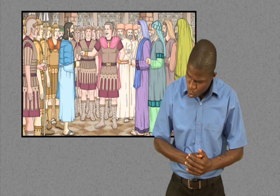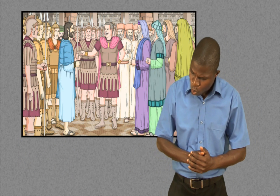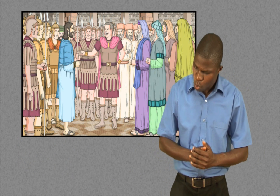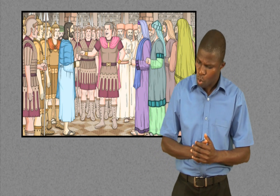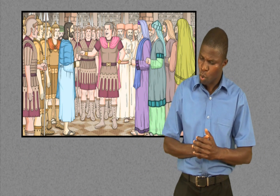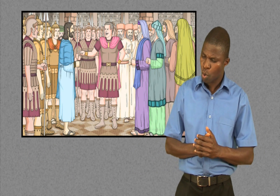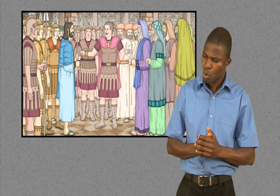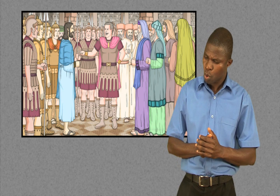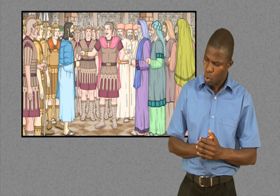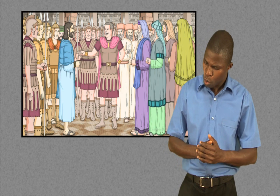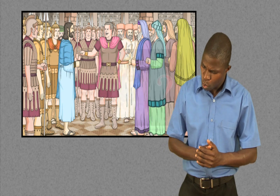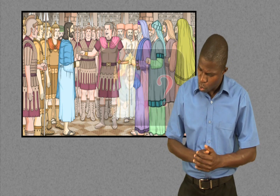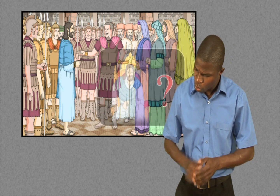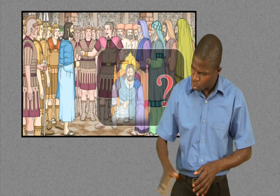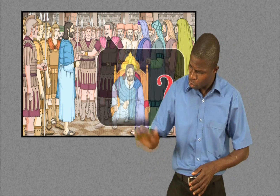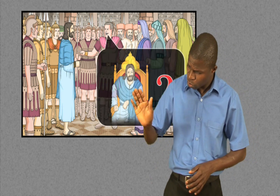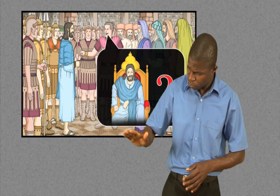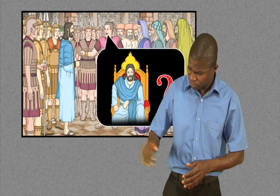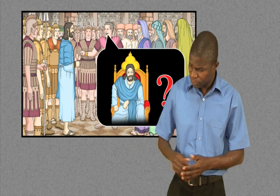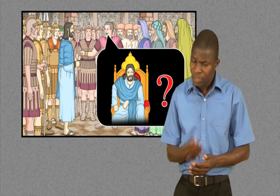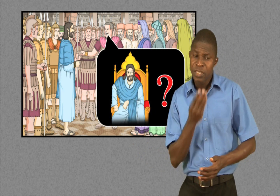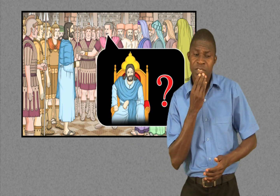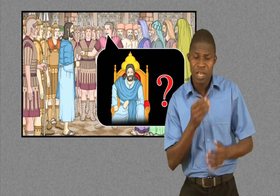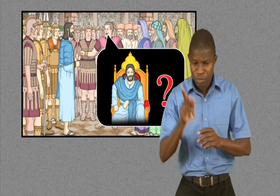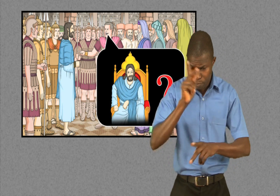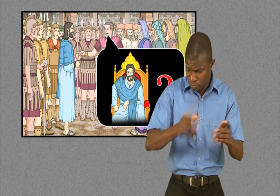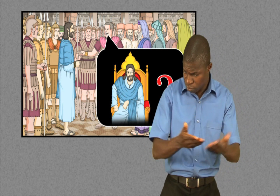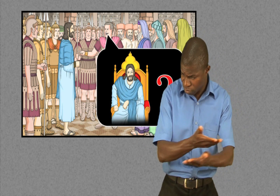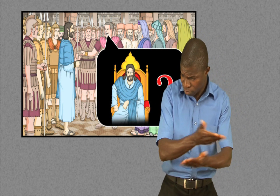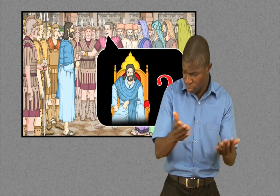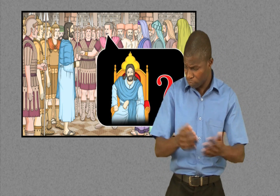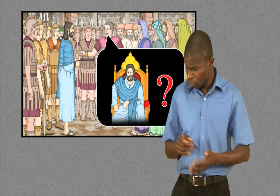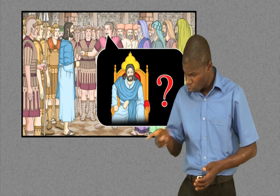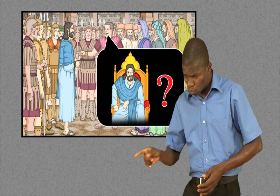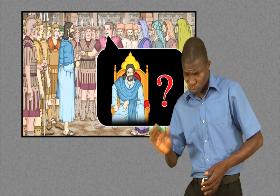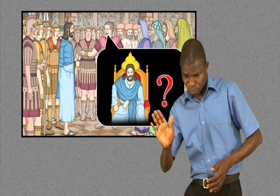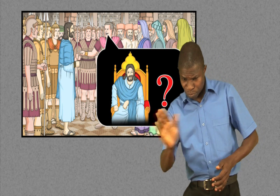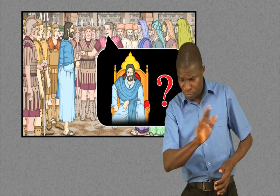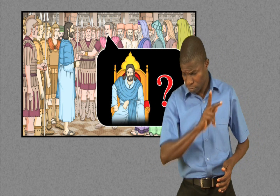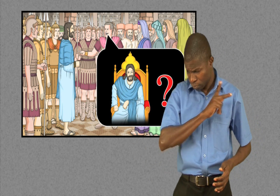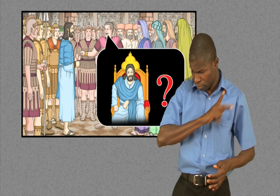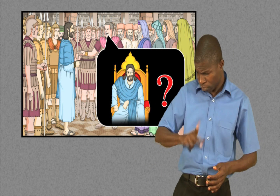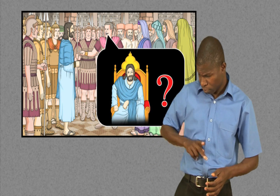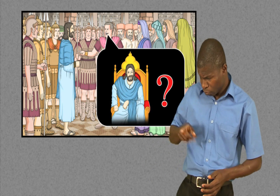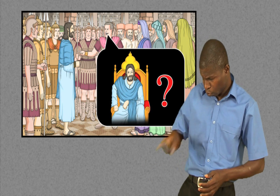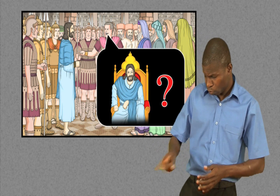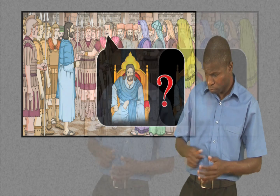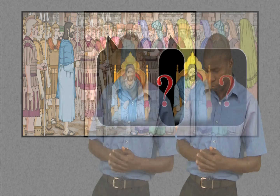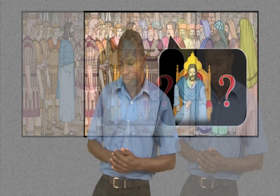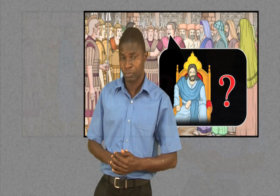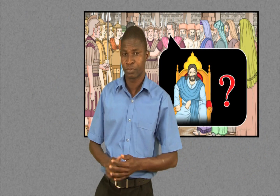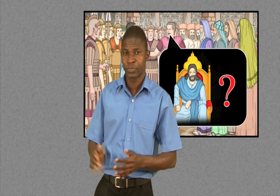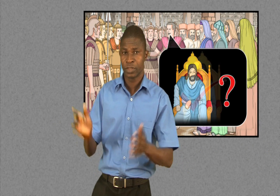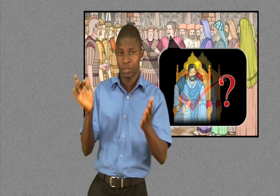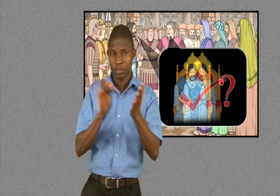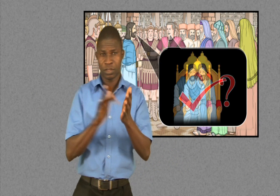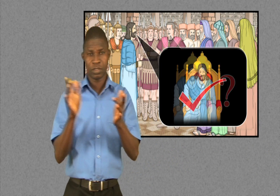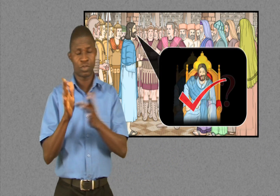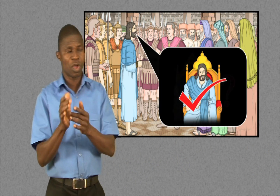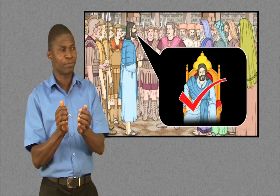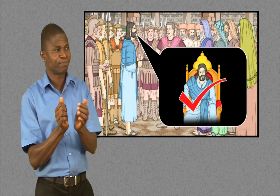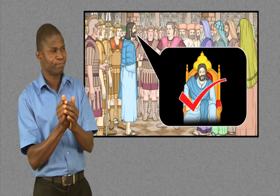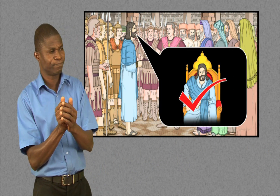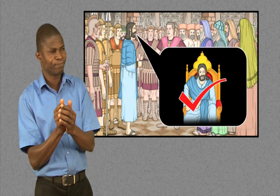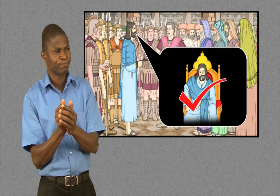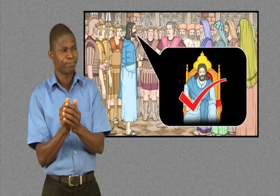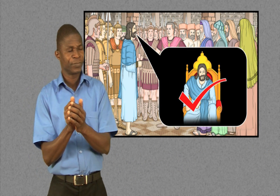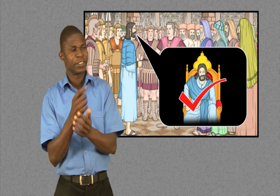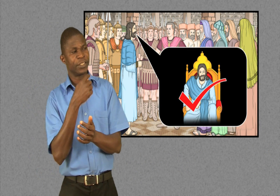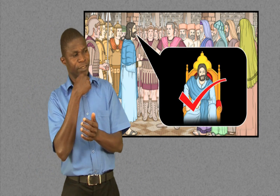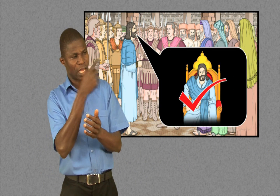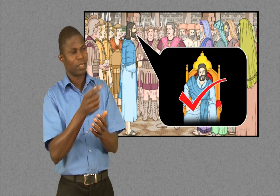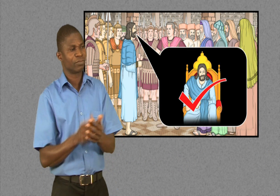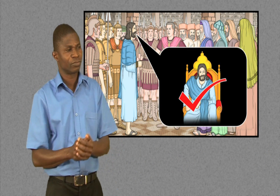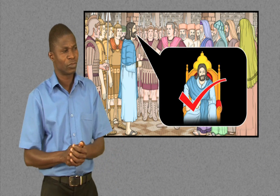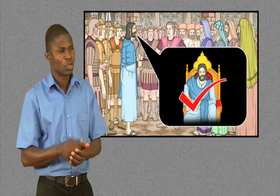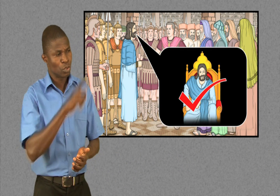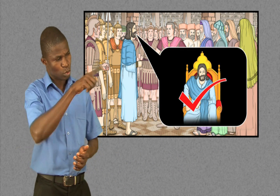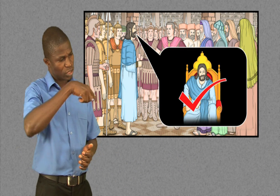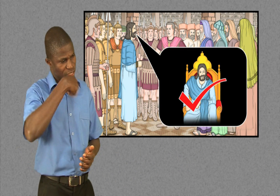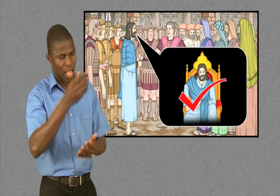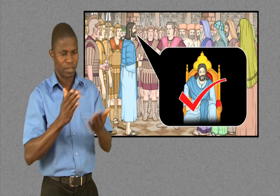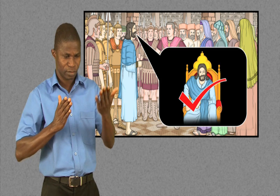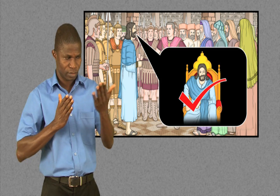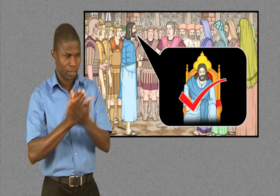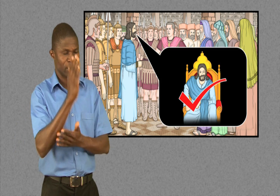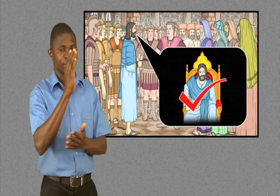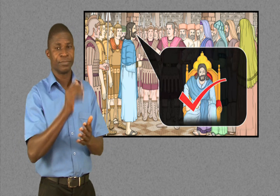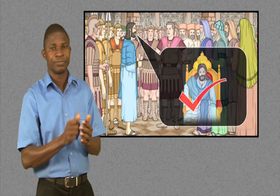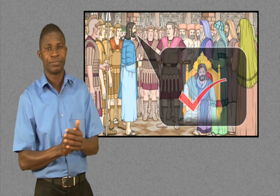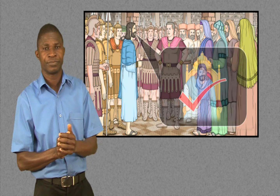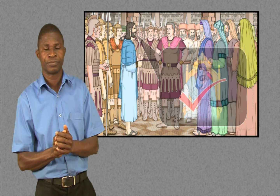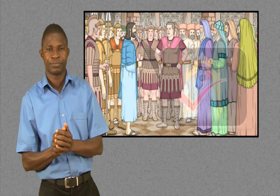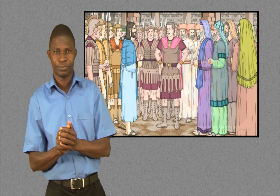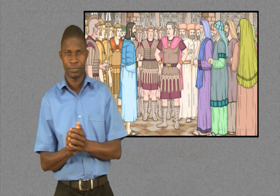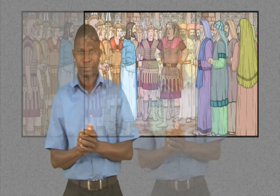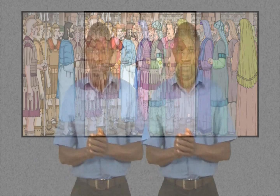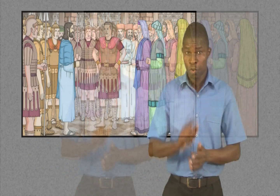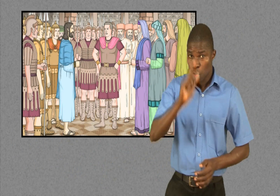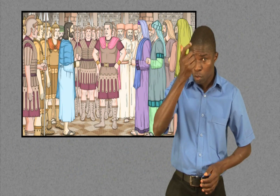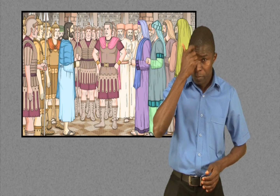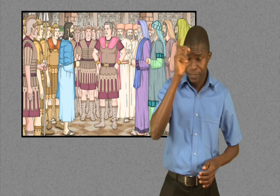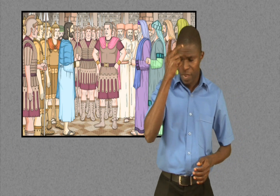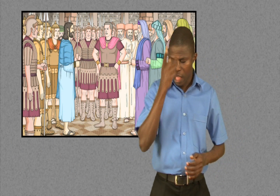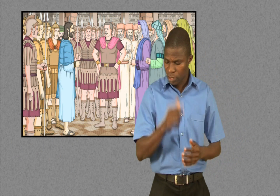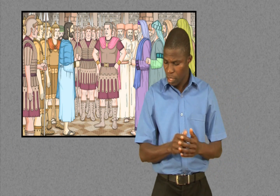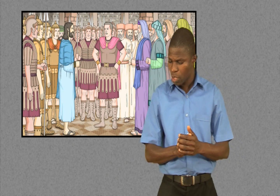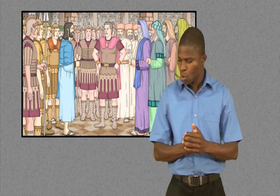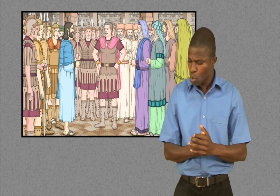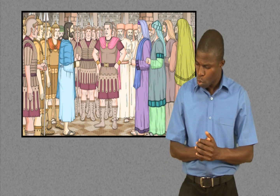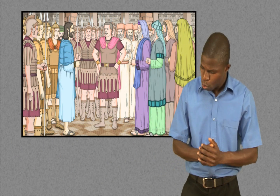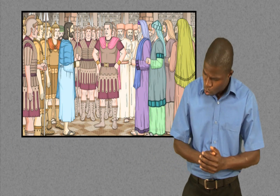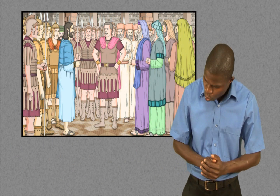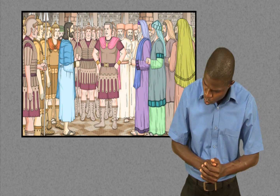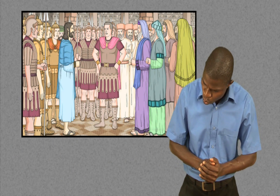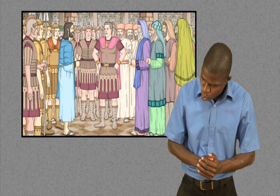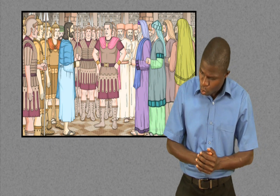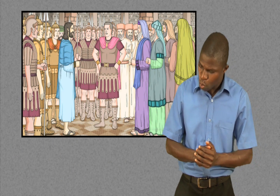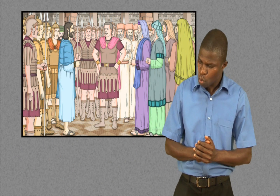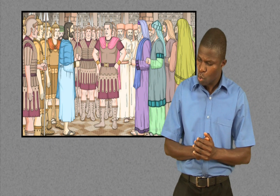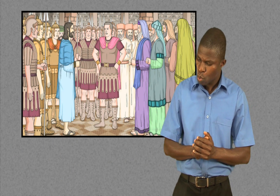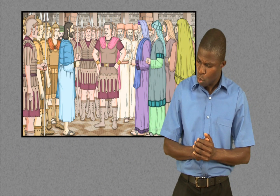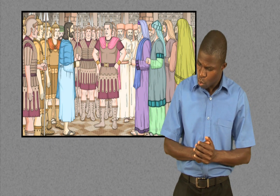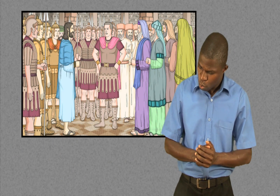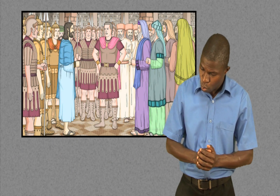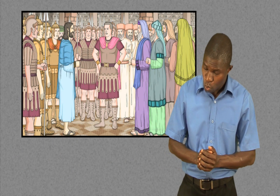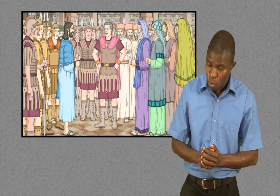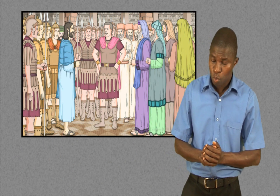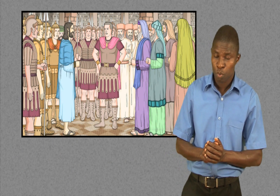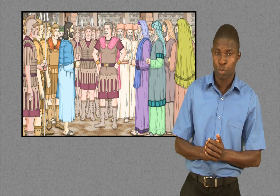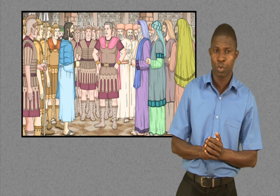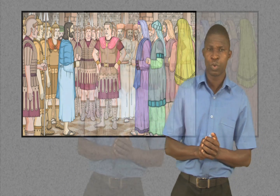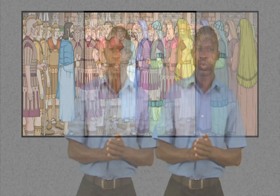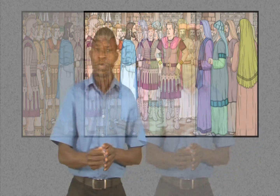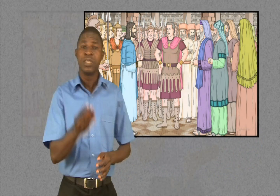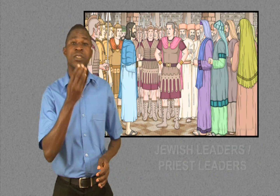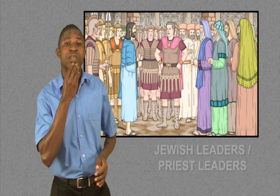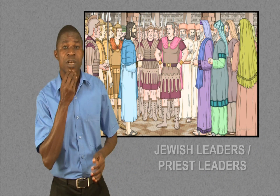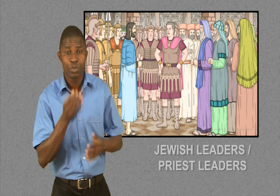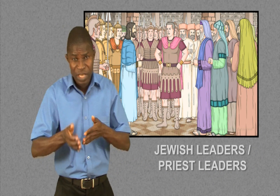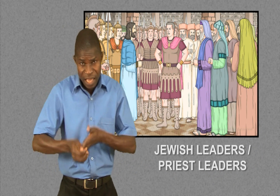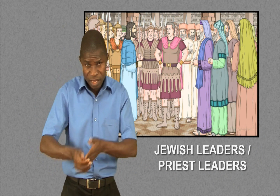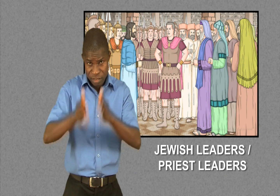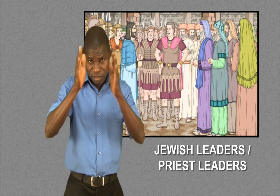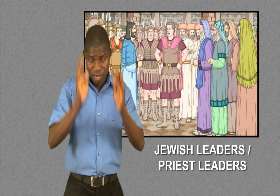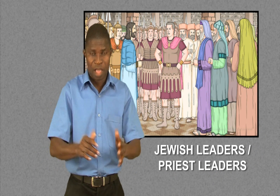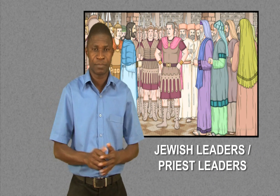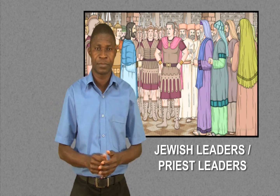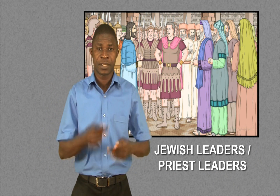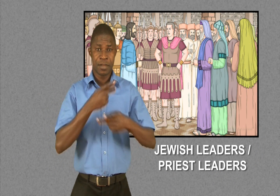So Pilate asked Him, “Are You the King of the Jews?” “You have said so,” Jesus replied.